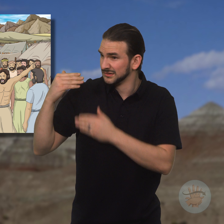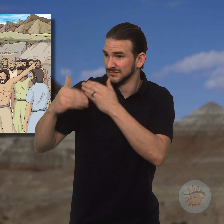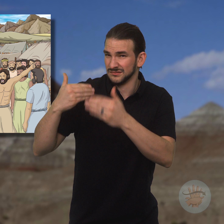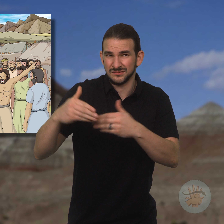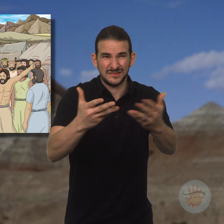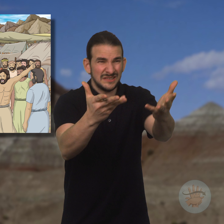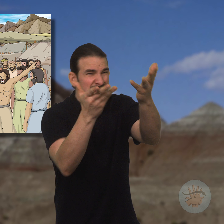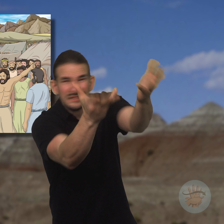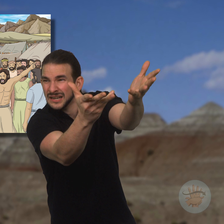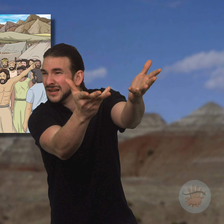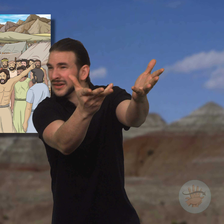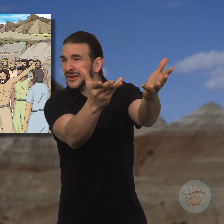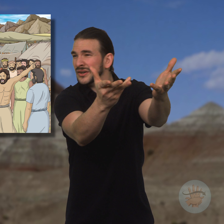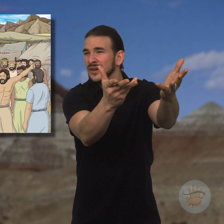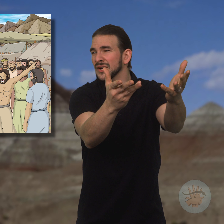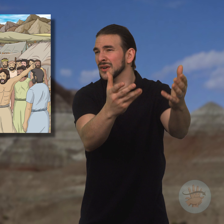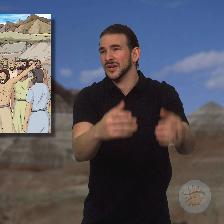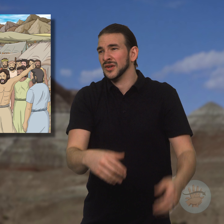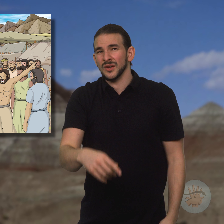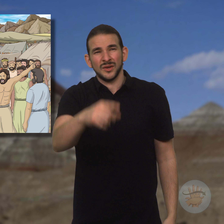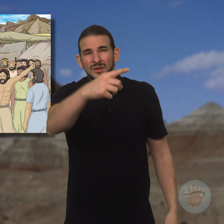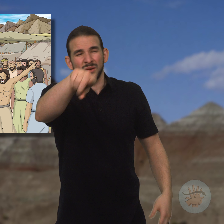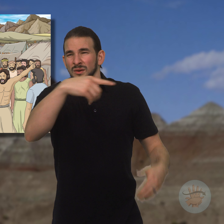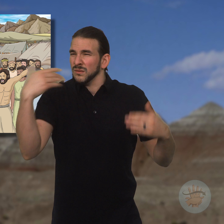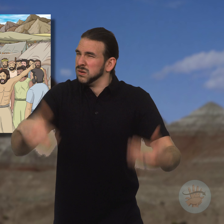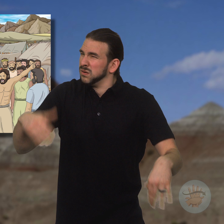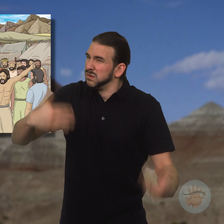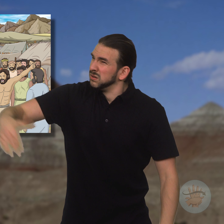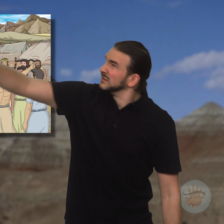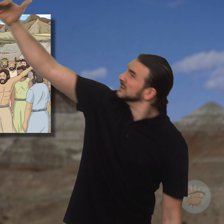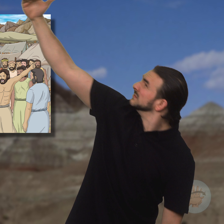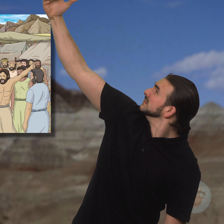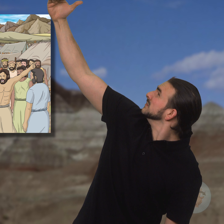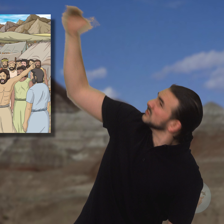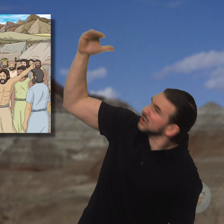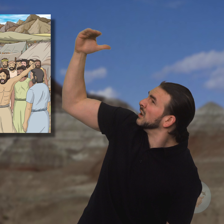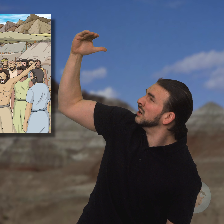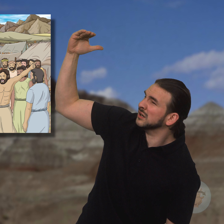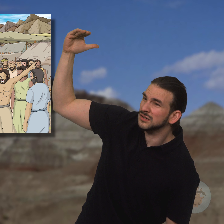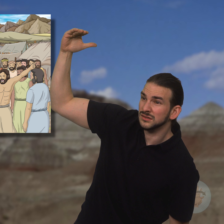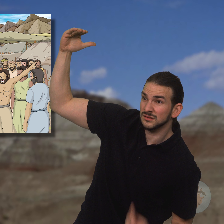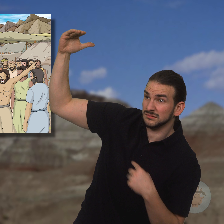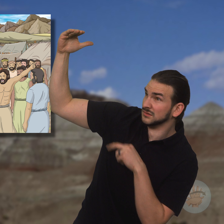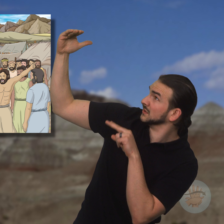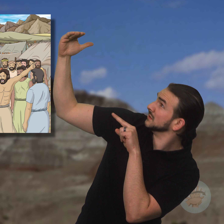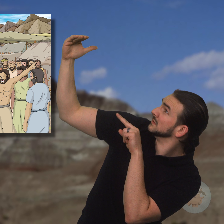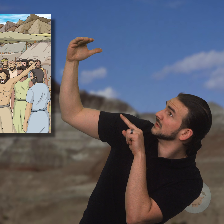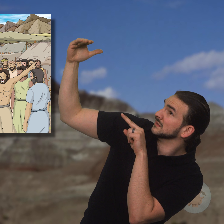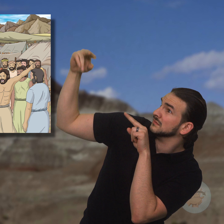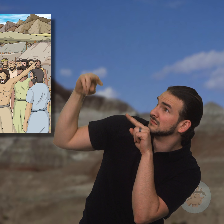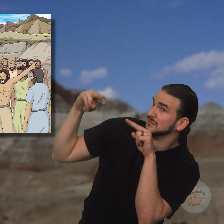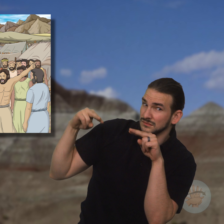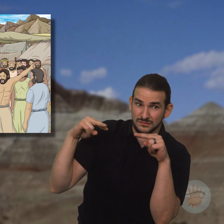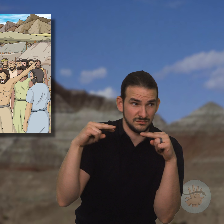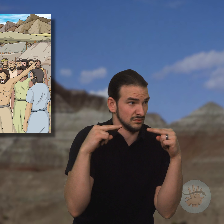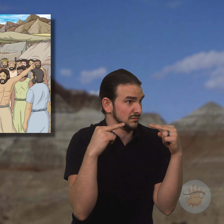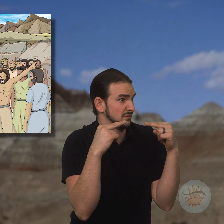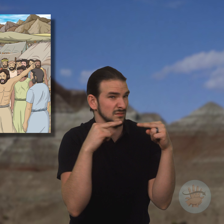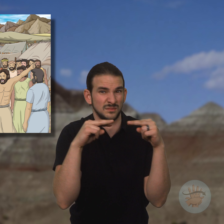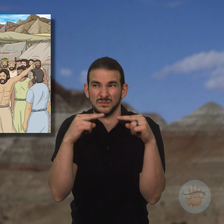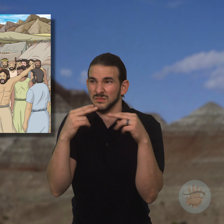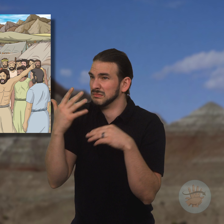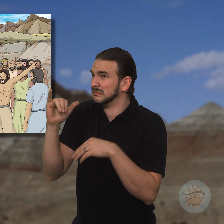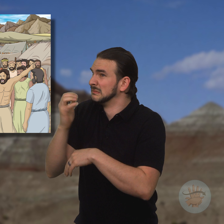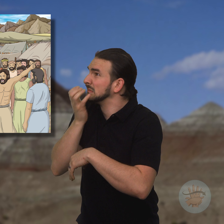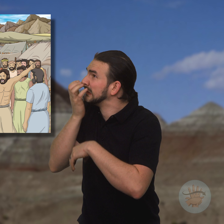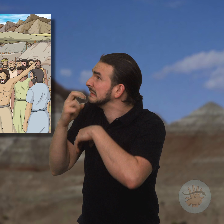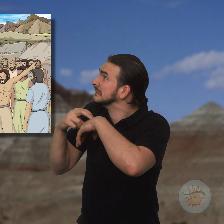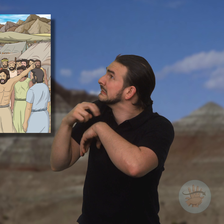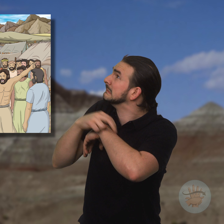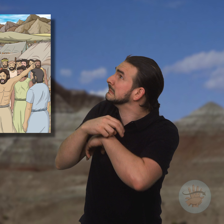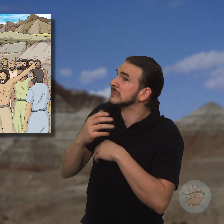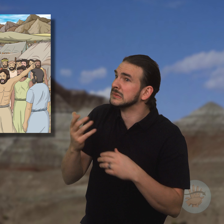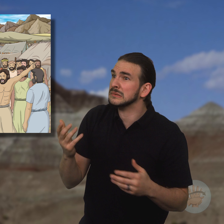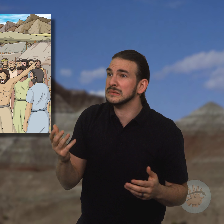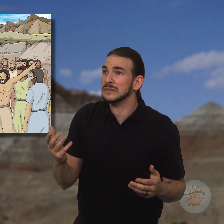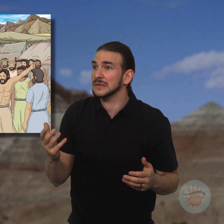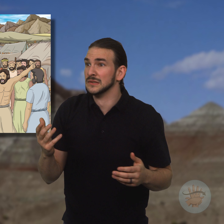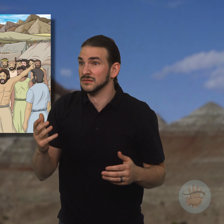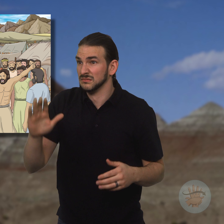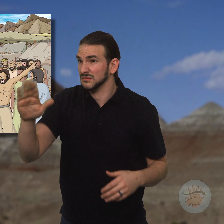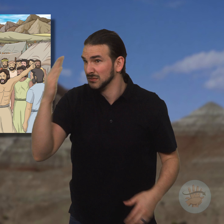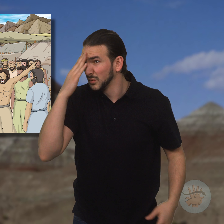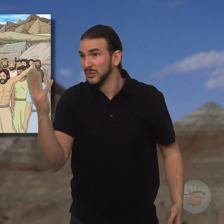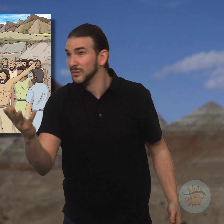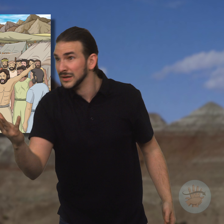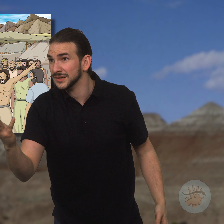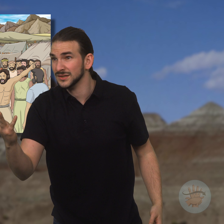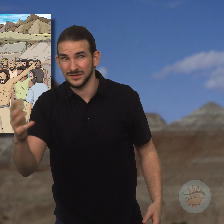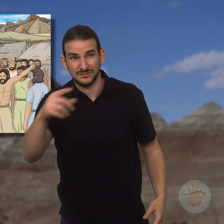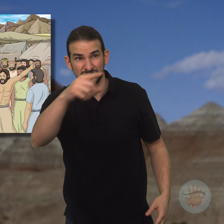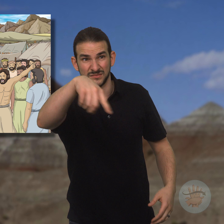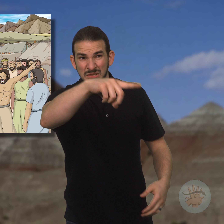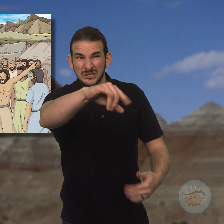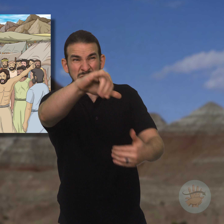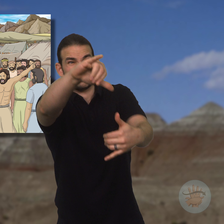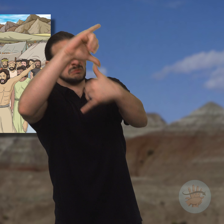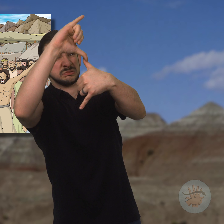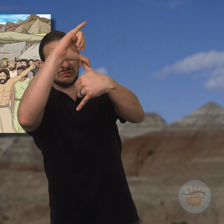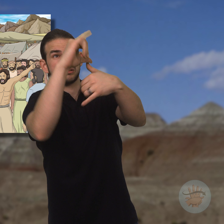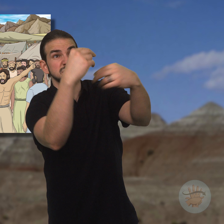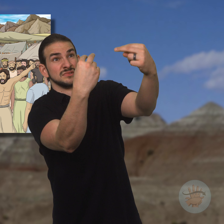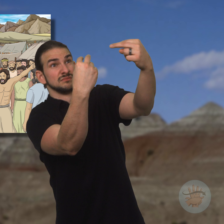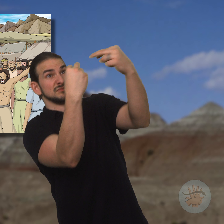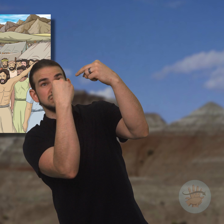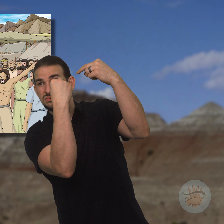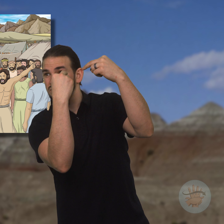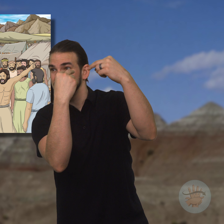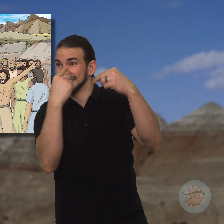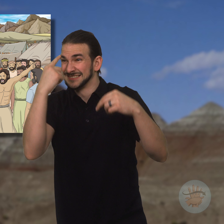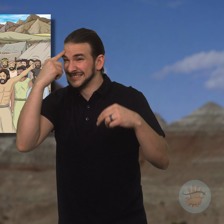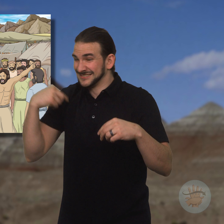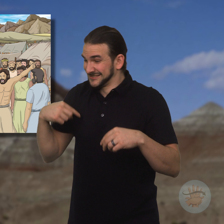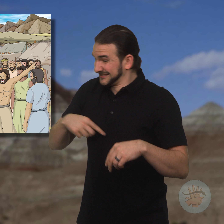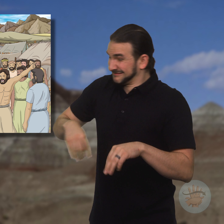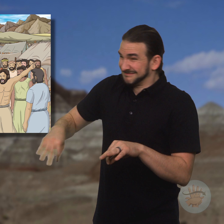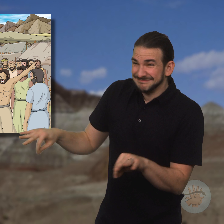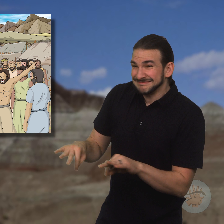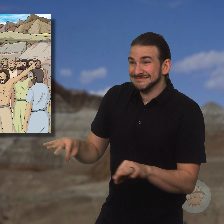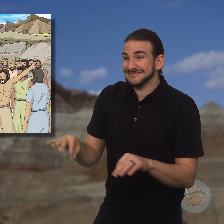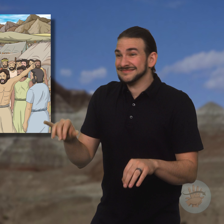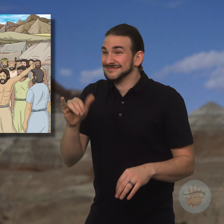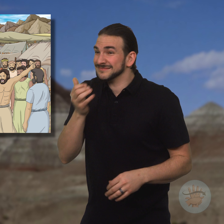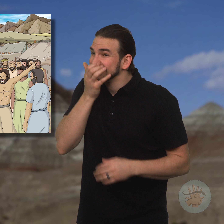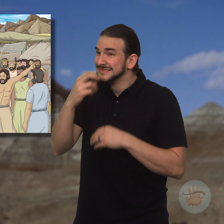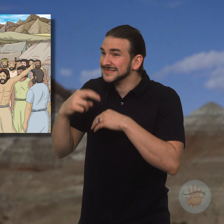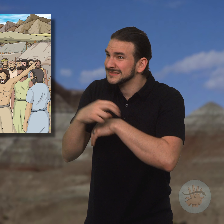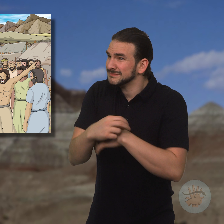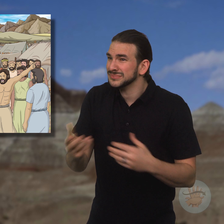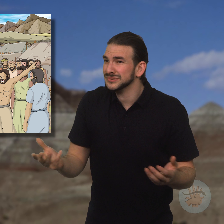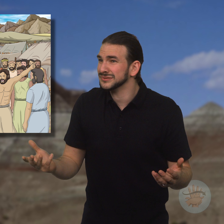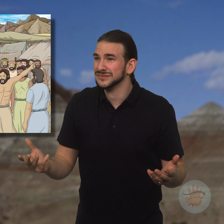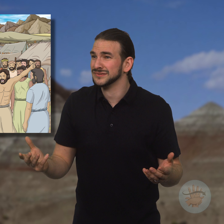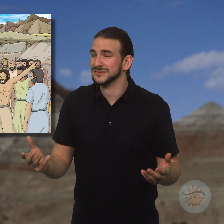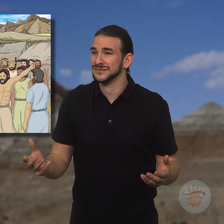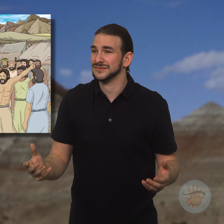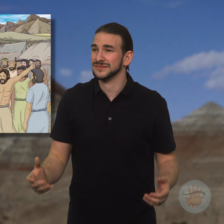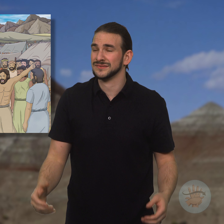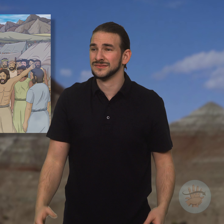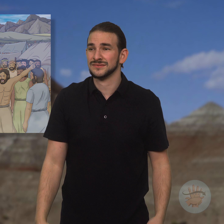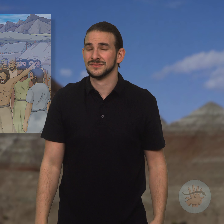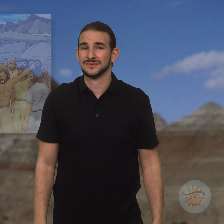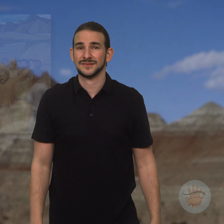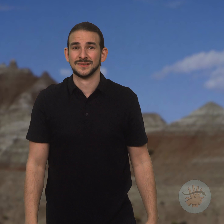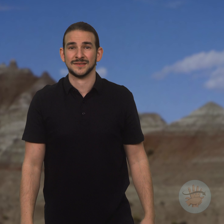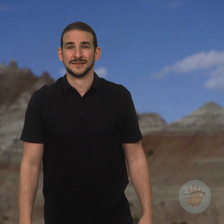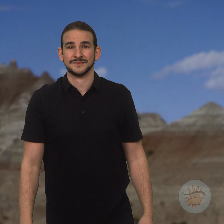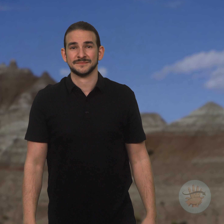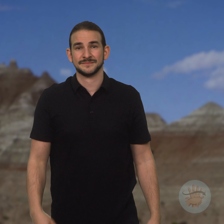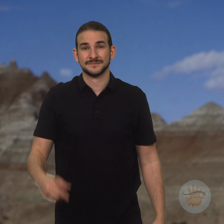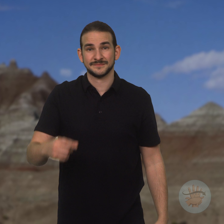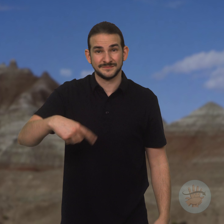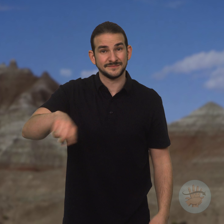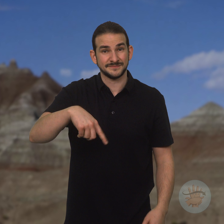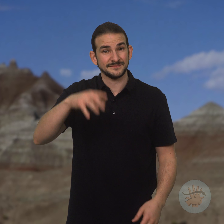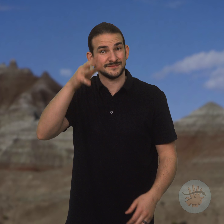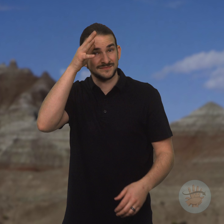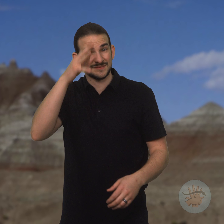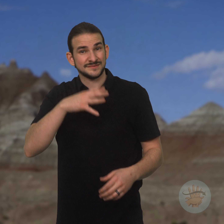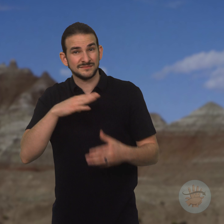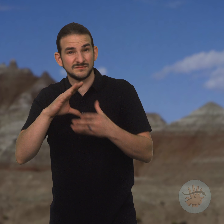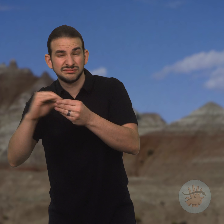We even saw the Nephilim there—the descendants of Anak that come from the Nephilim!